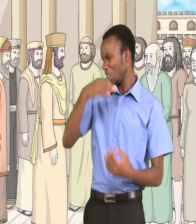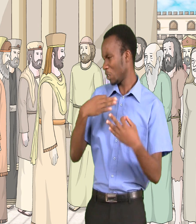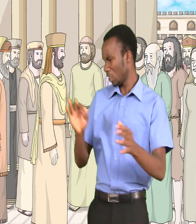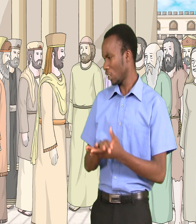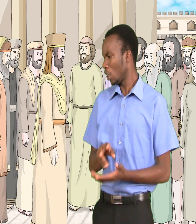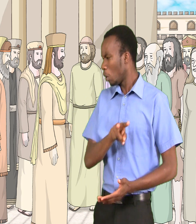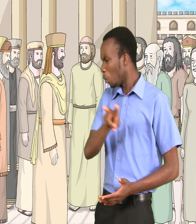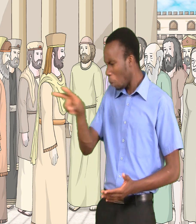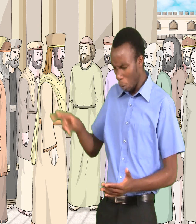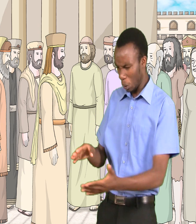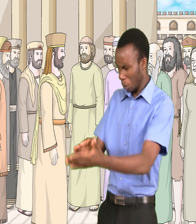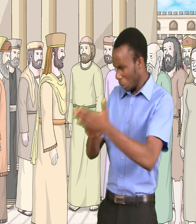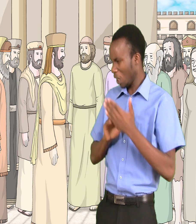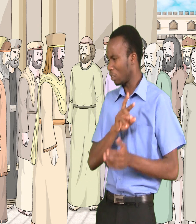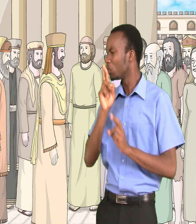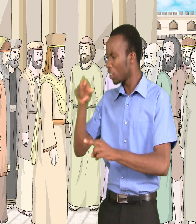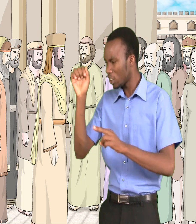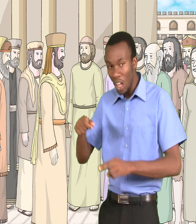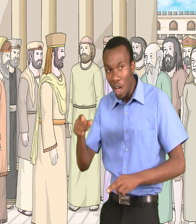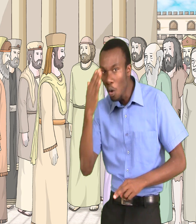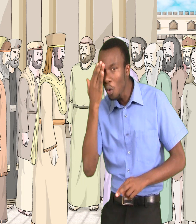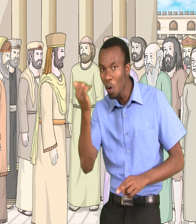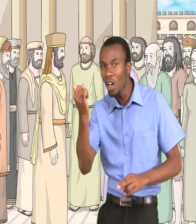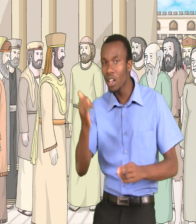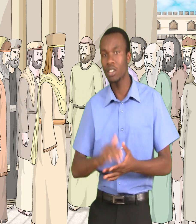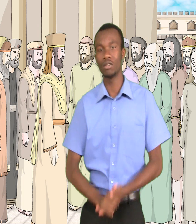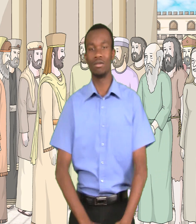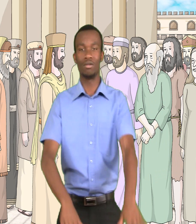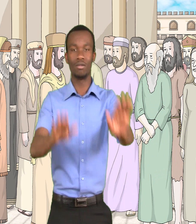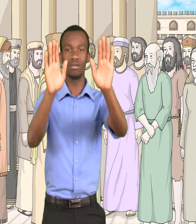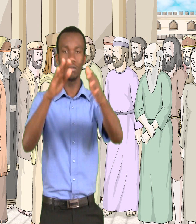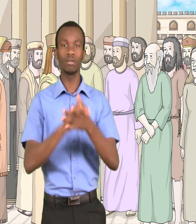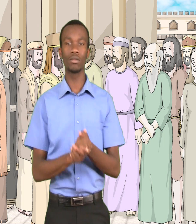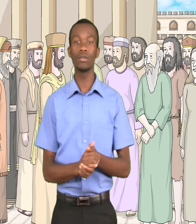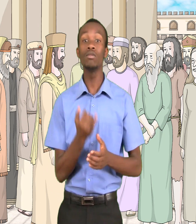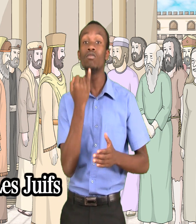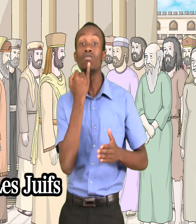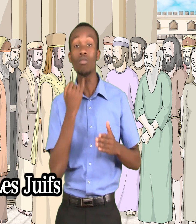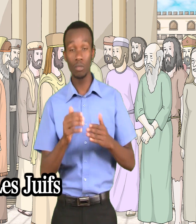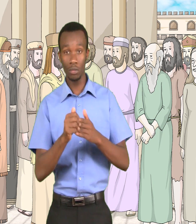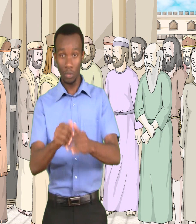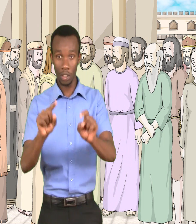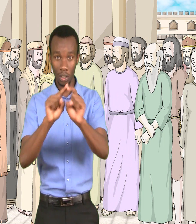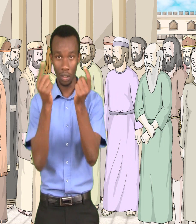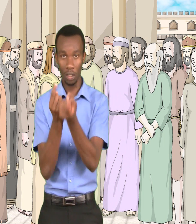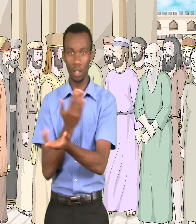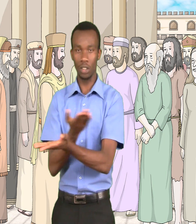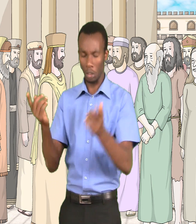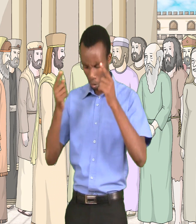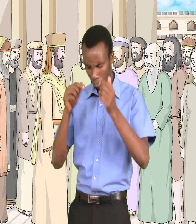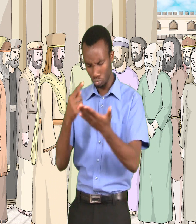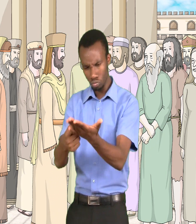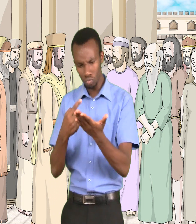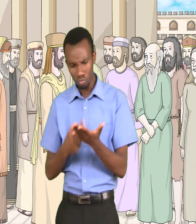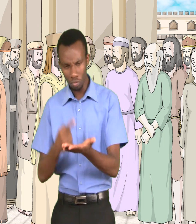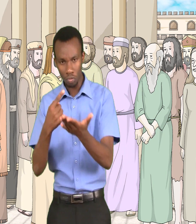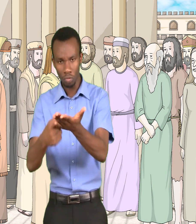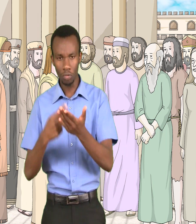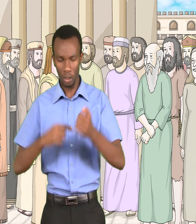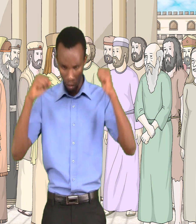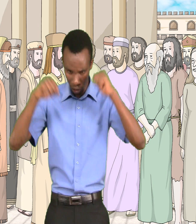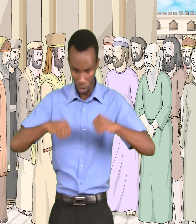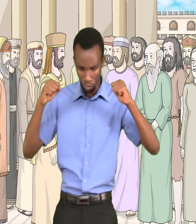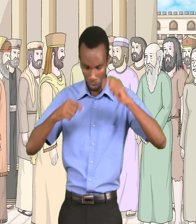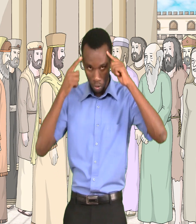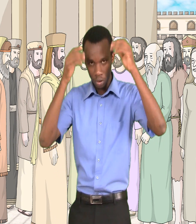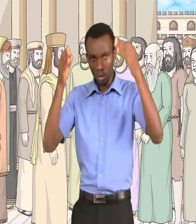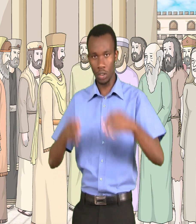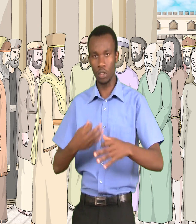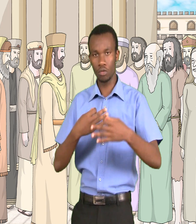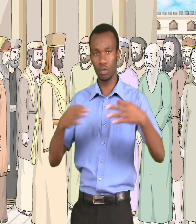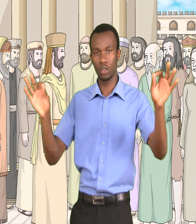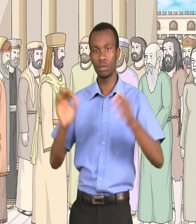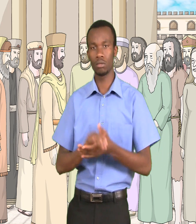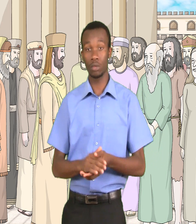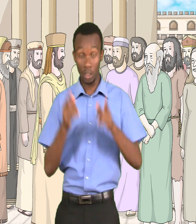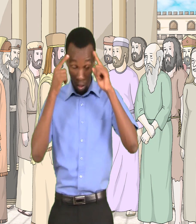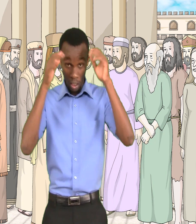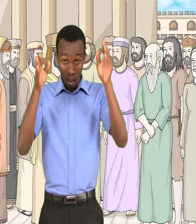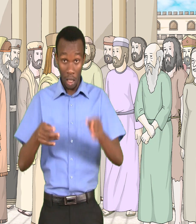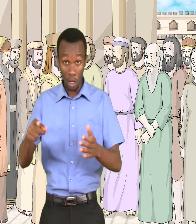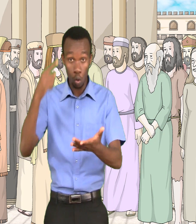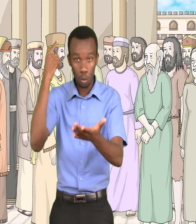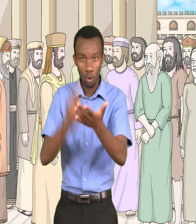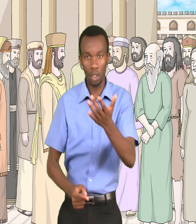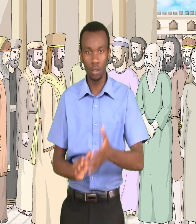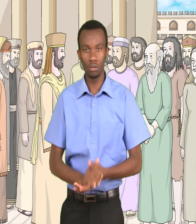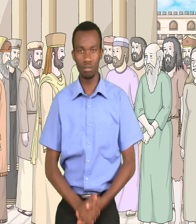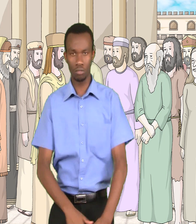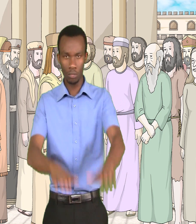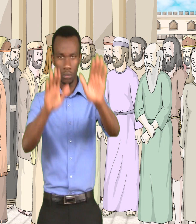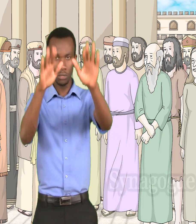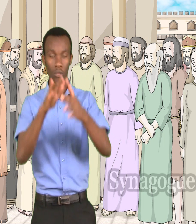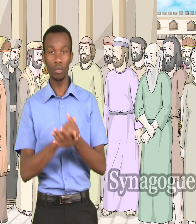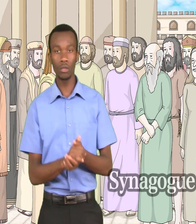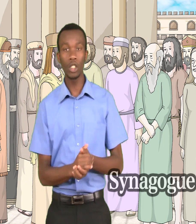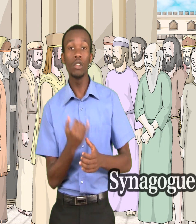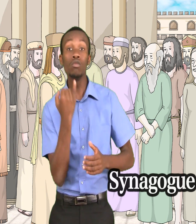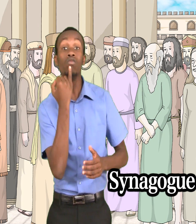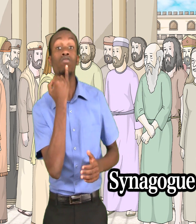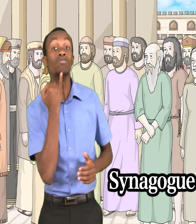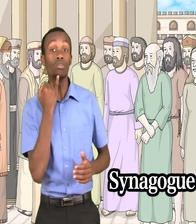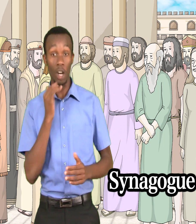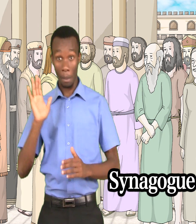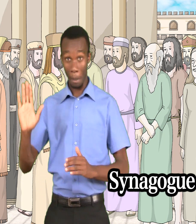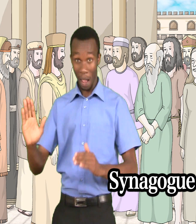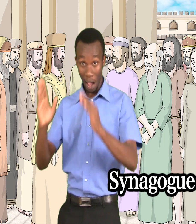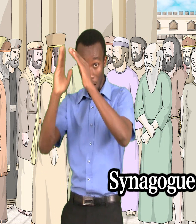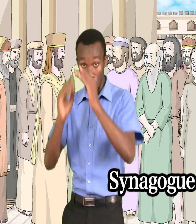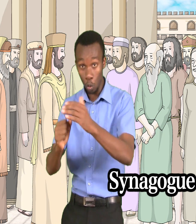His parents said this because they were afraid of the Jews.